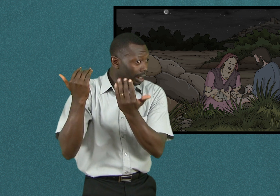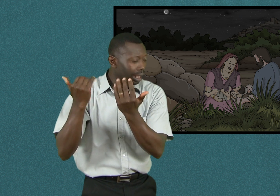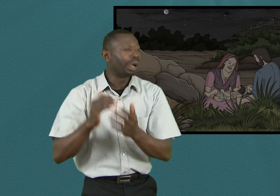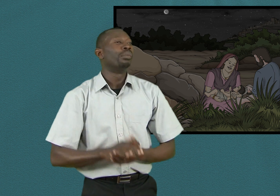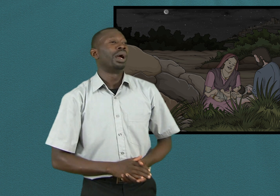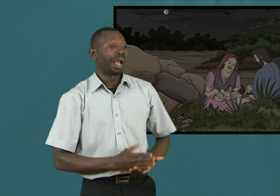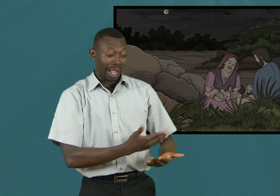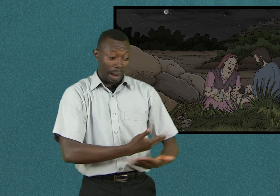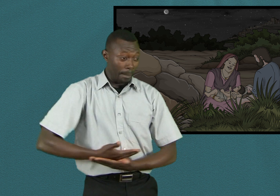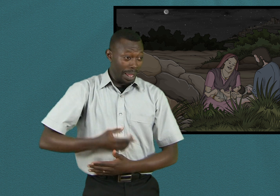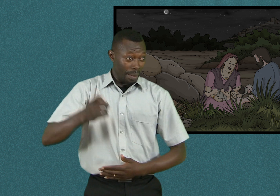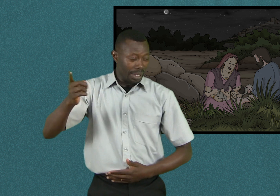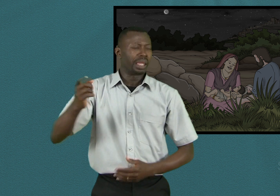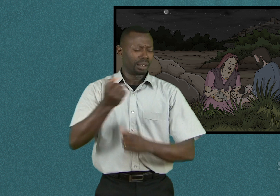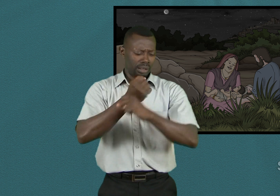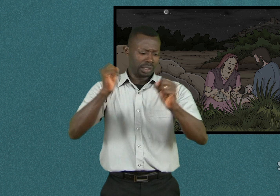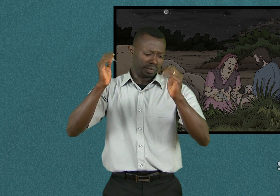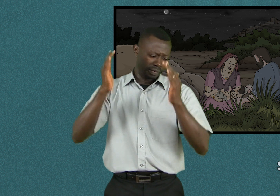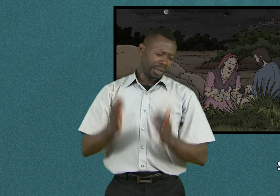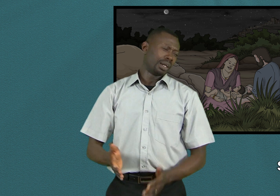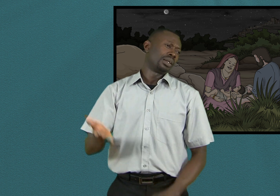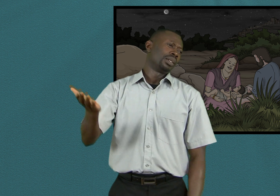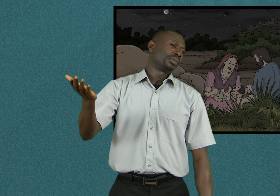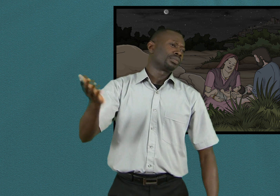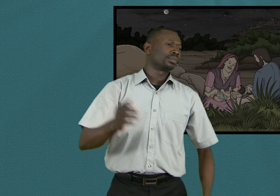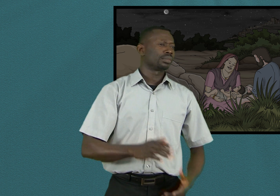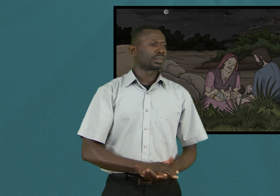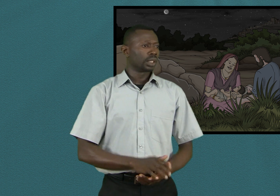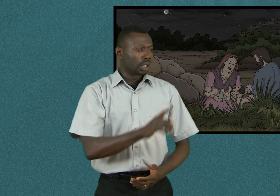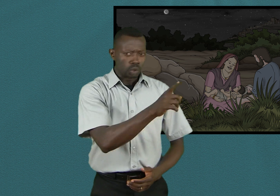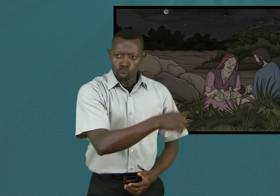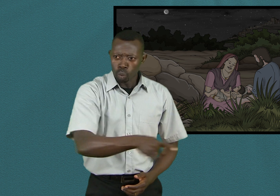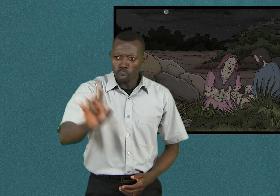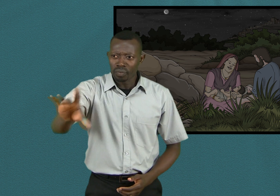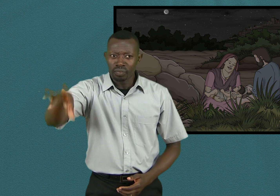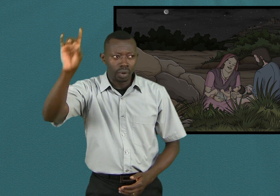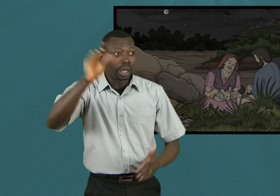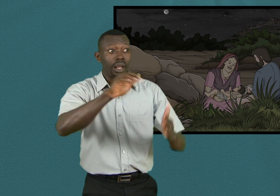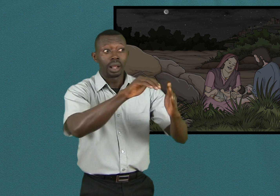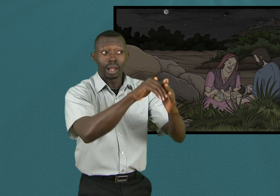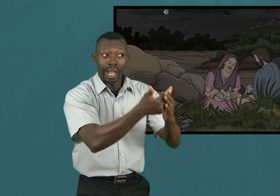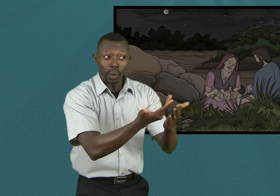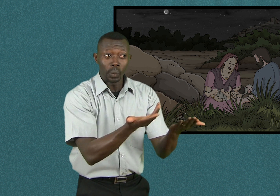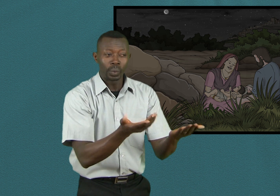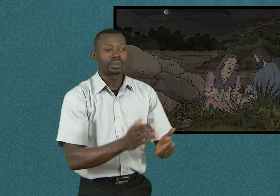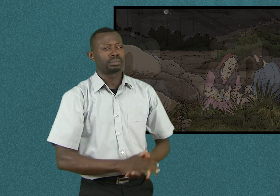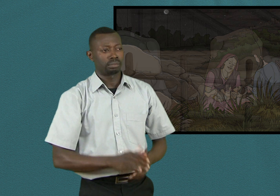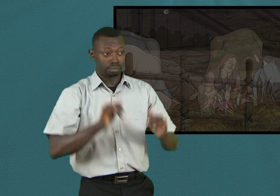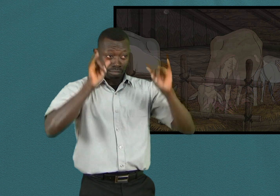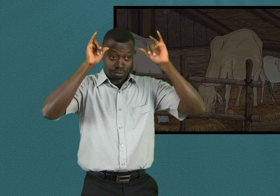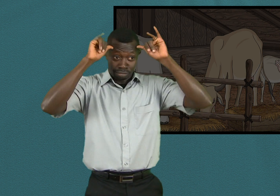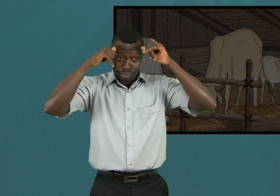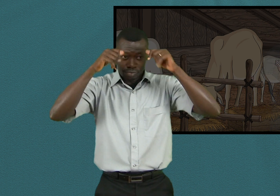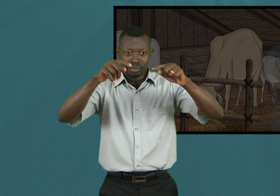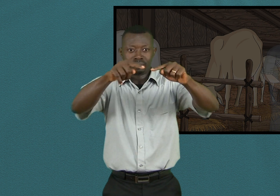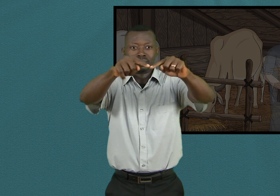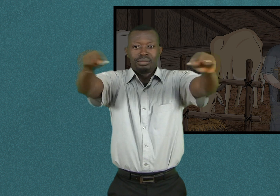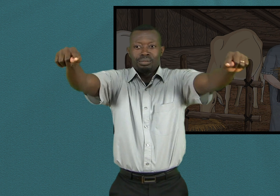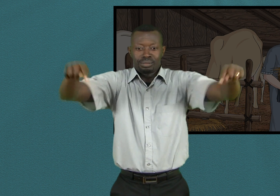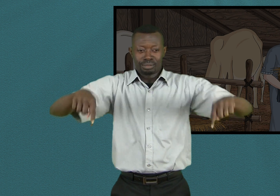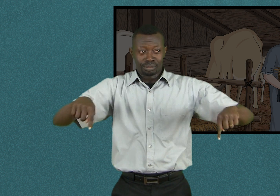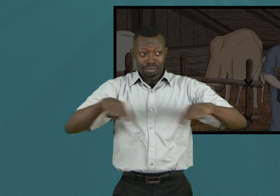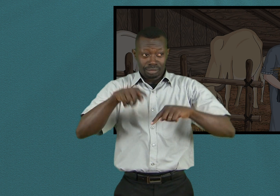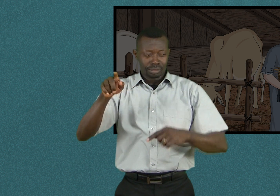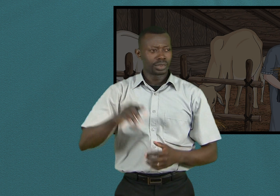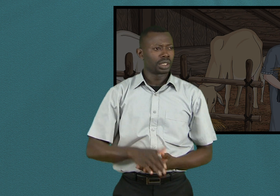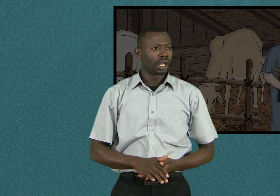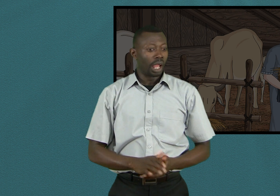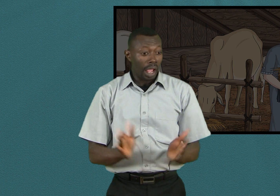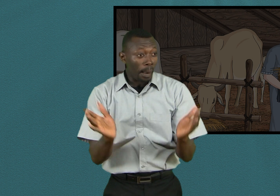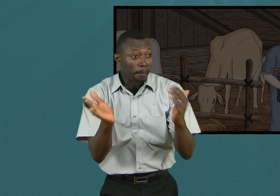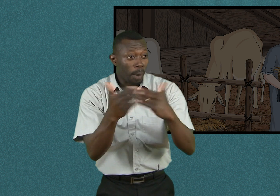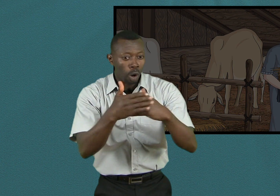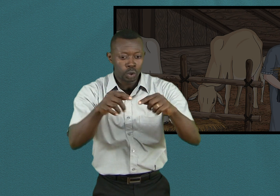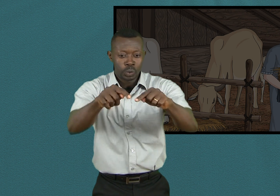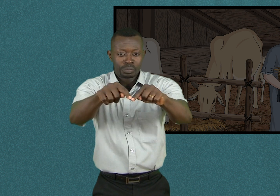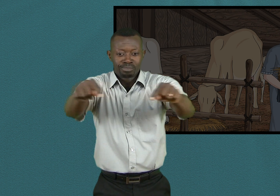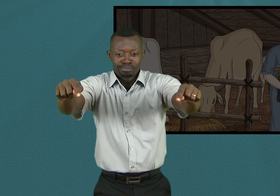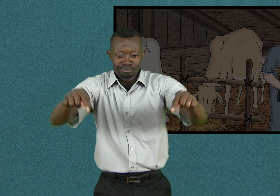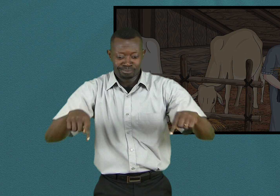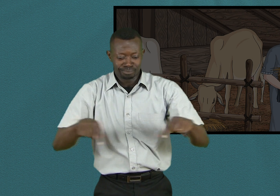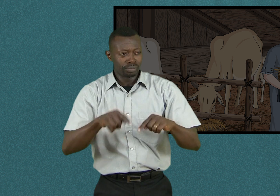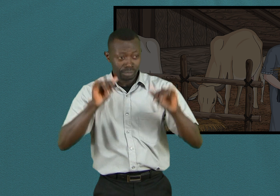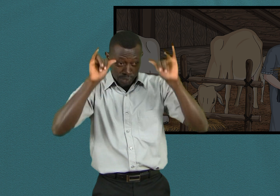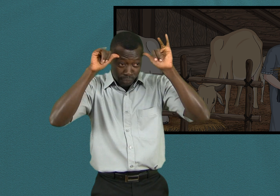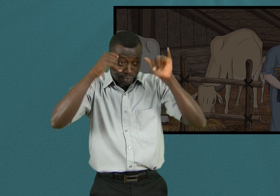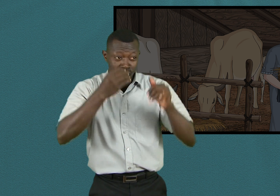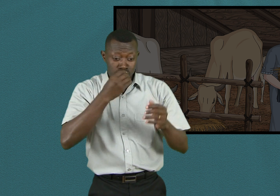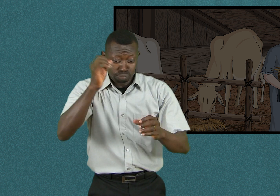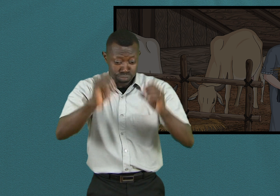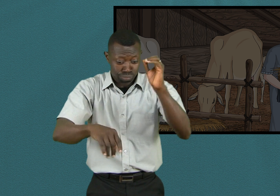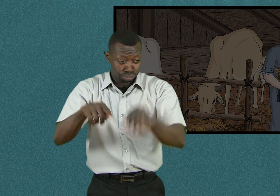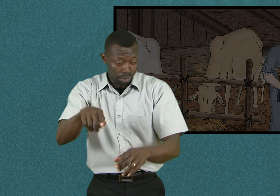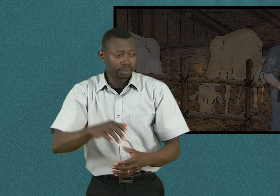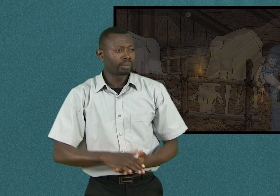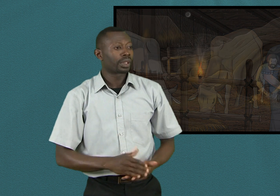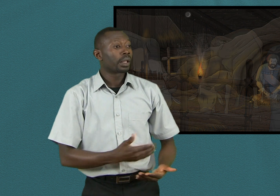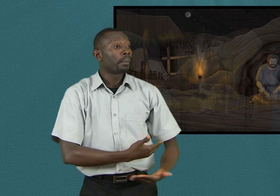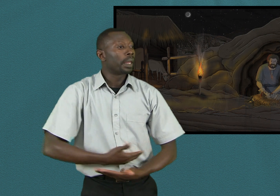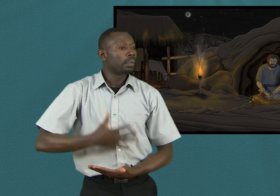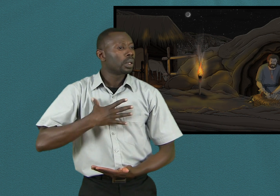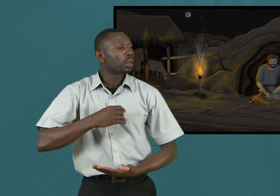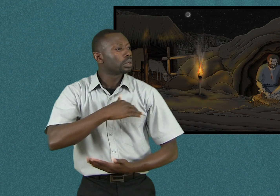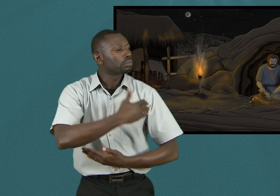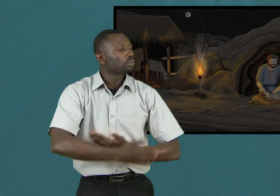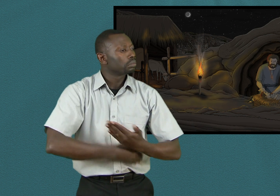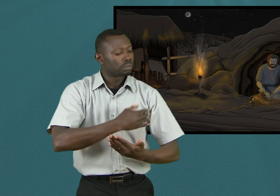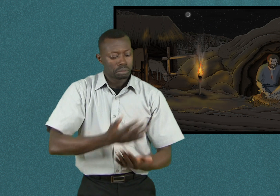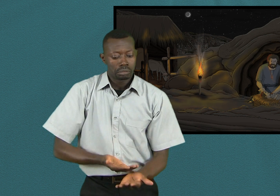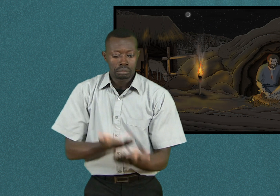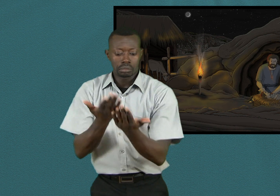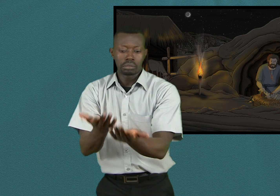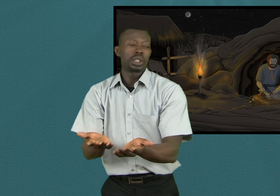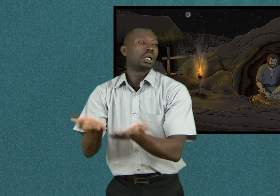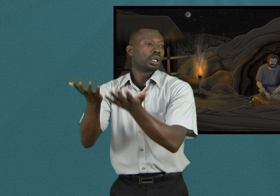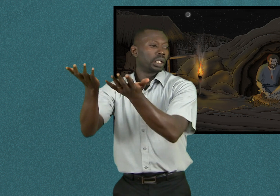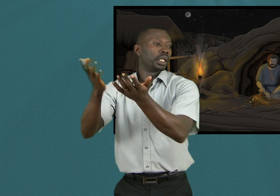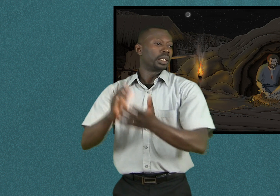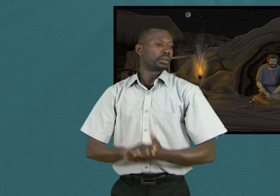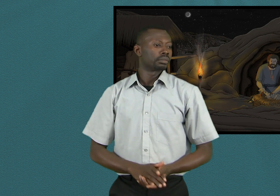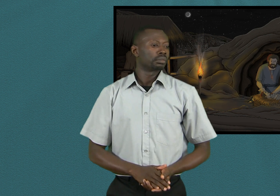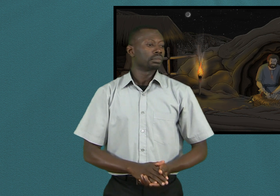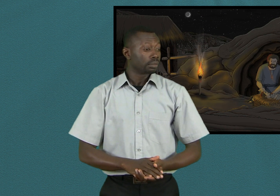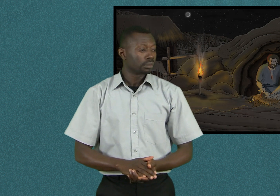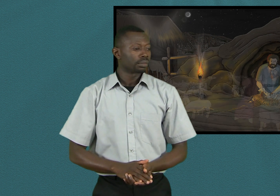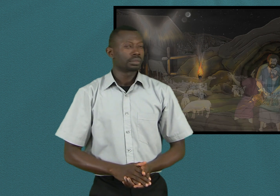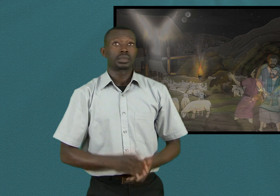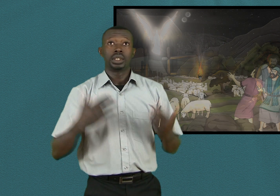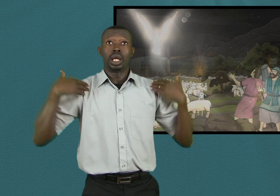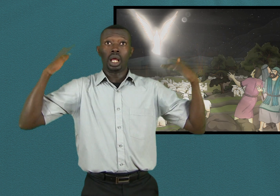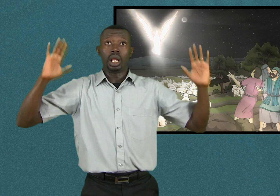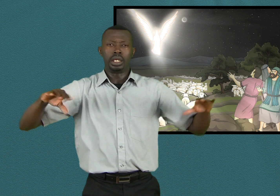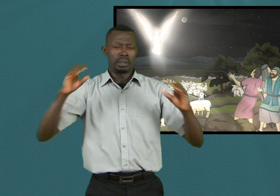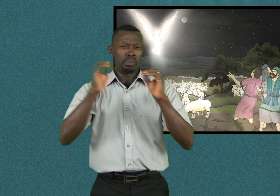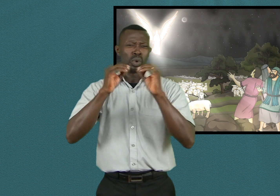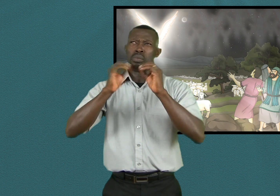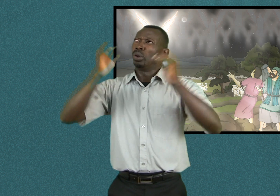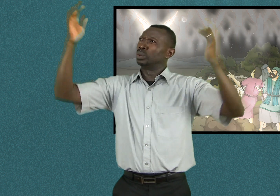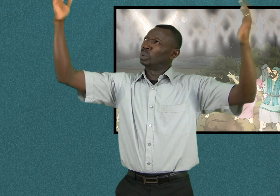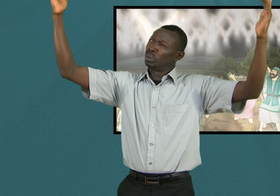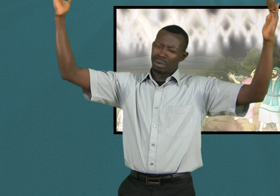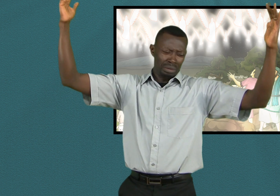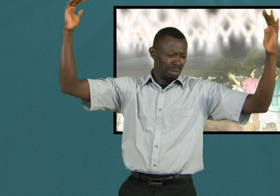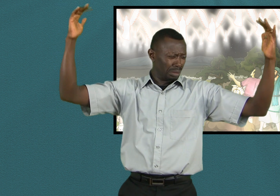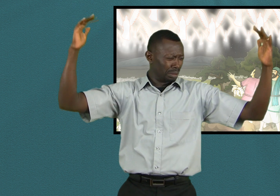He is Christ the Lord! And this will be a sign to you: You will find a baby wrapped in swaddling cloths and lying in a manger.”